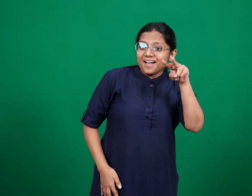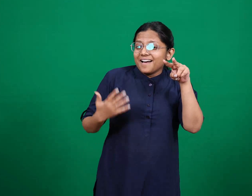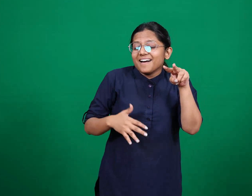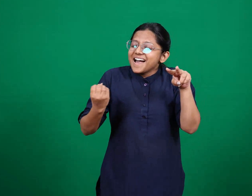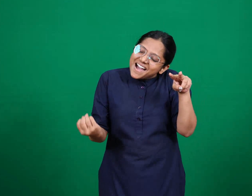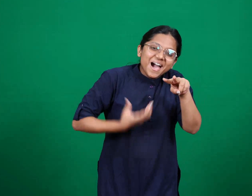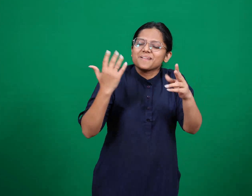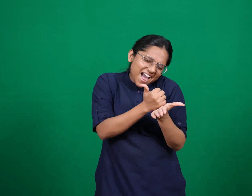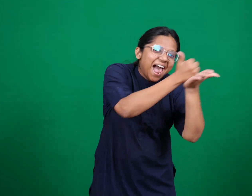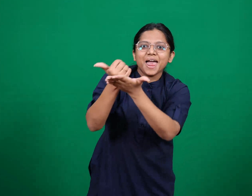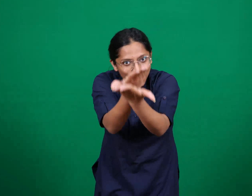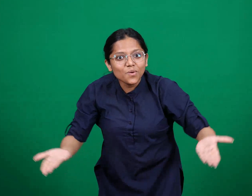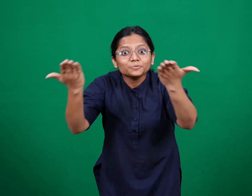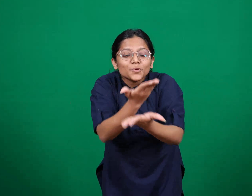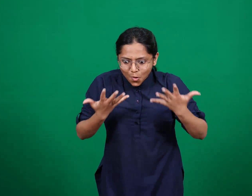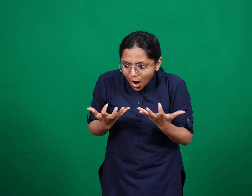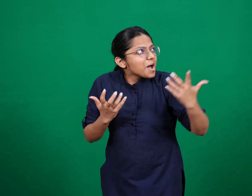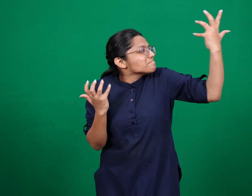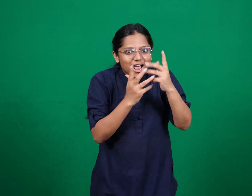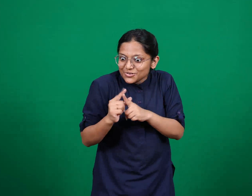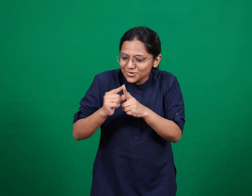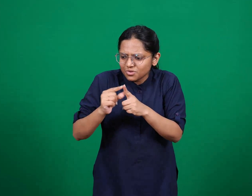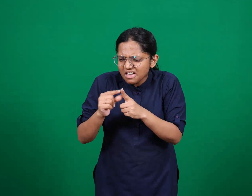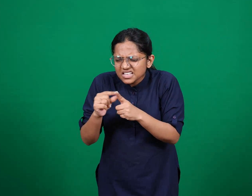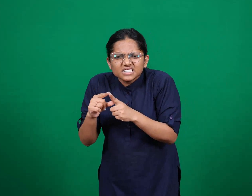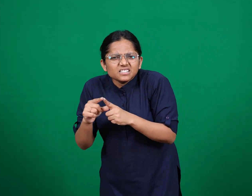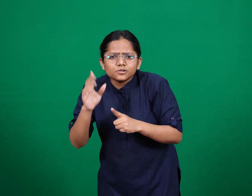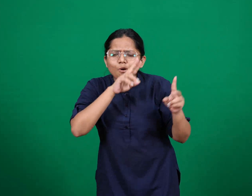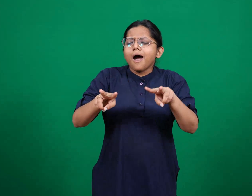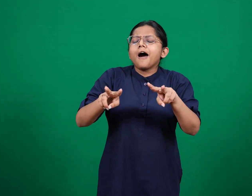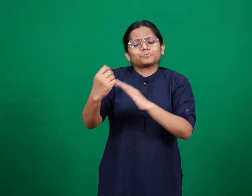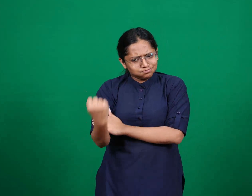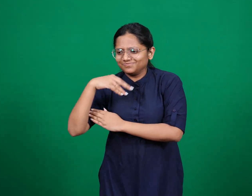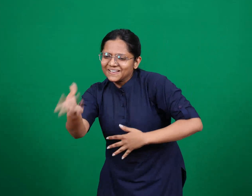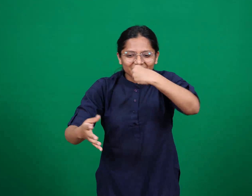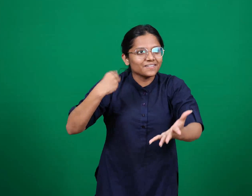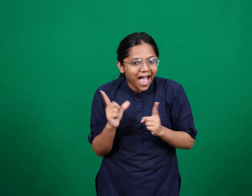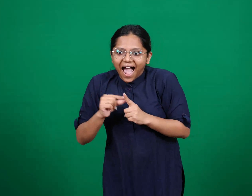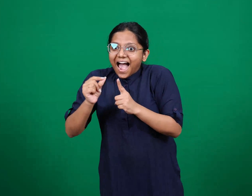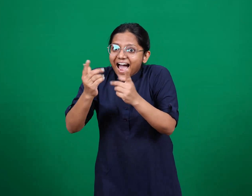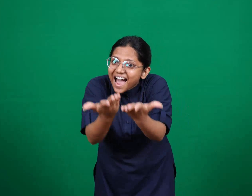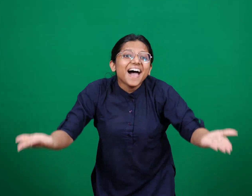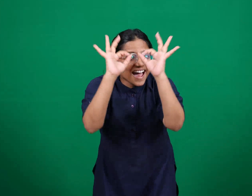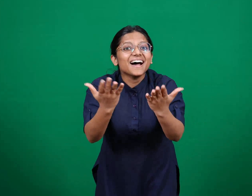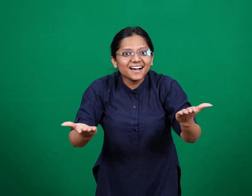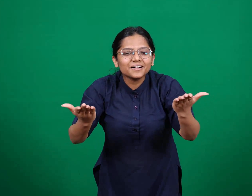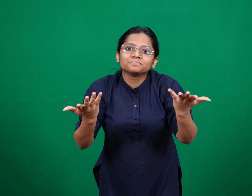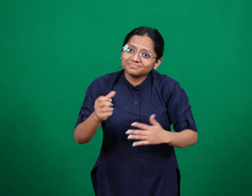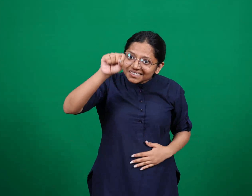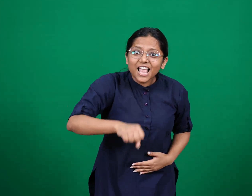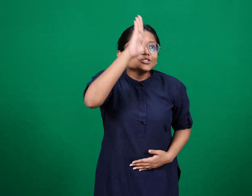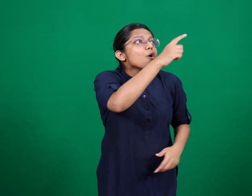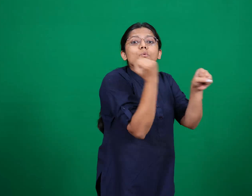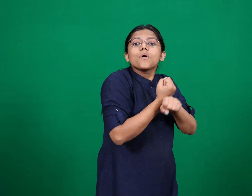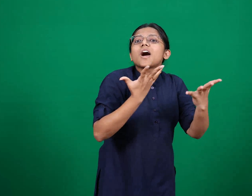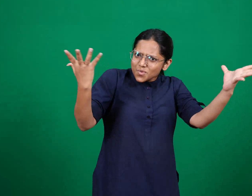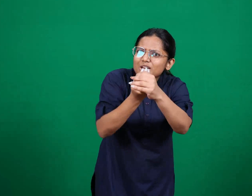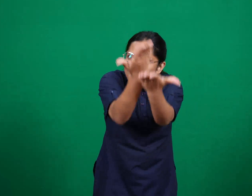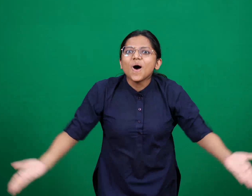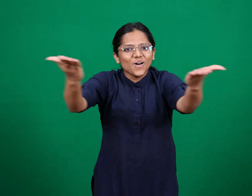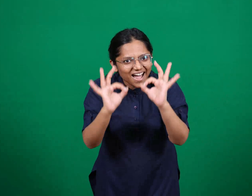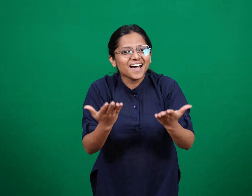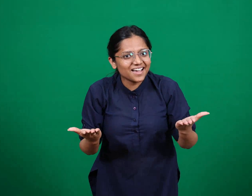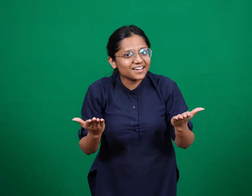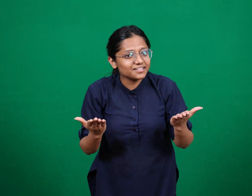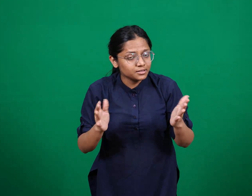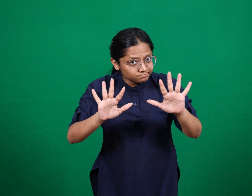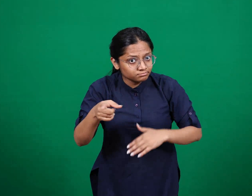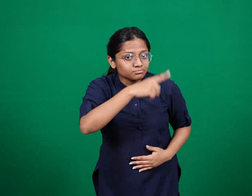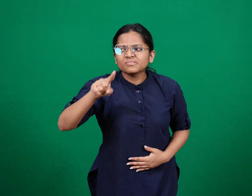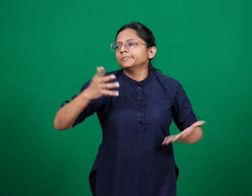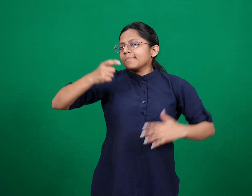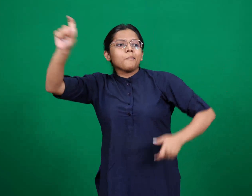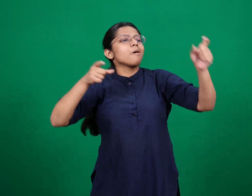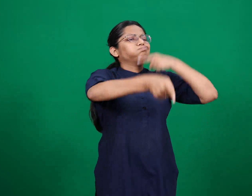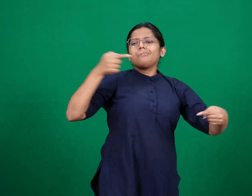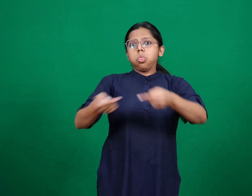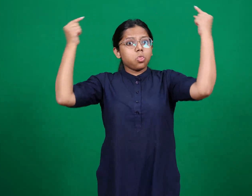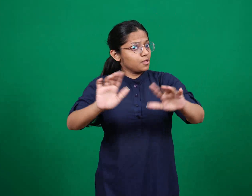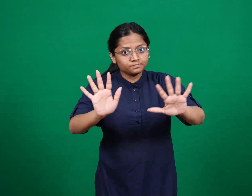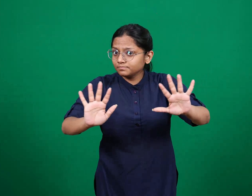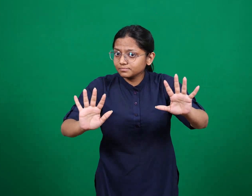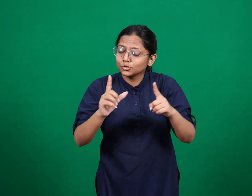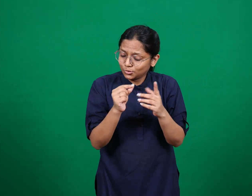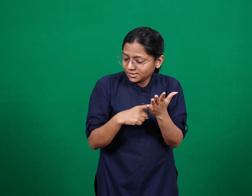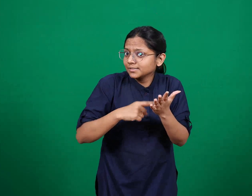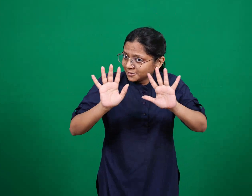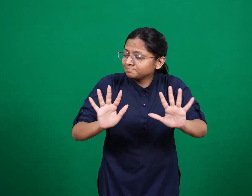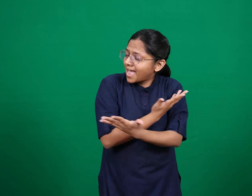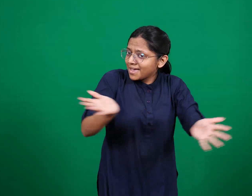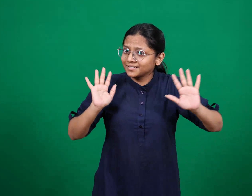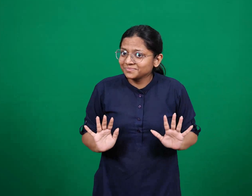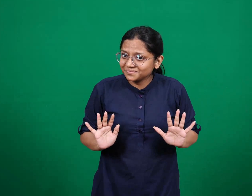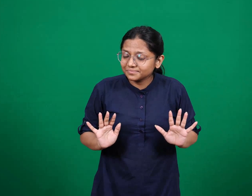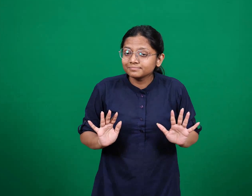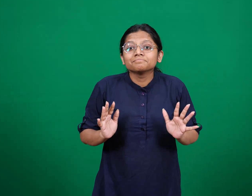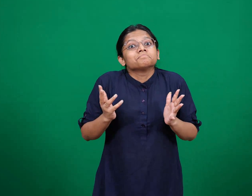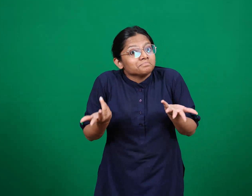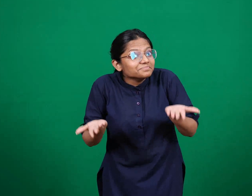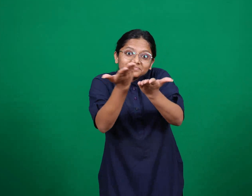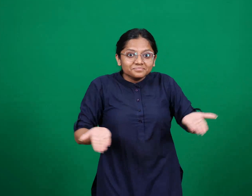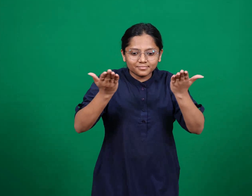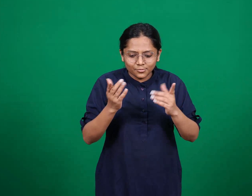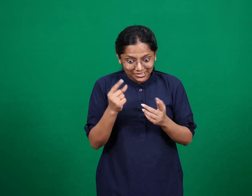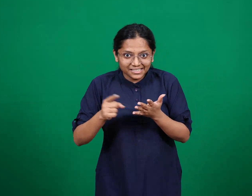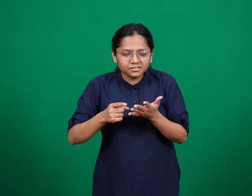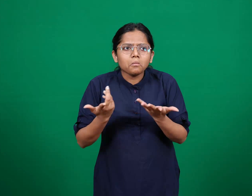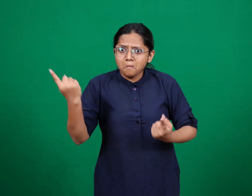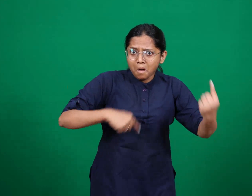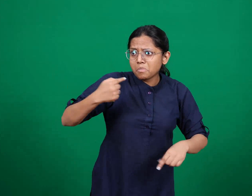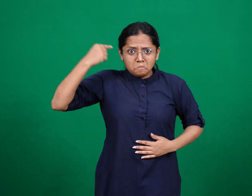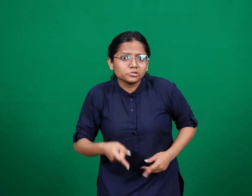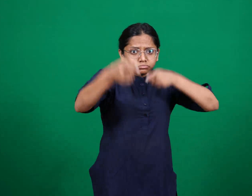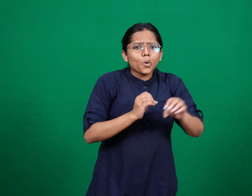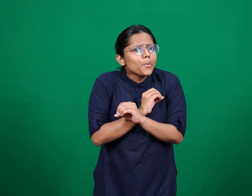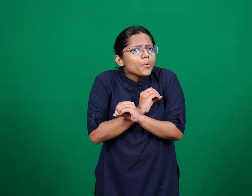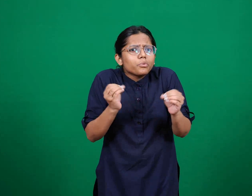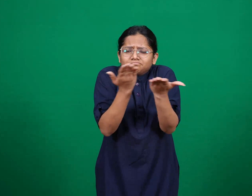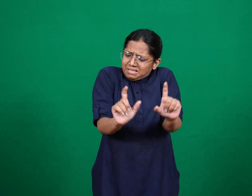For it is God who works in you to will and to act on behalf of His good purpose.